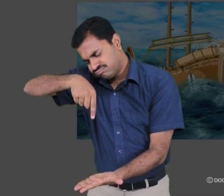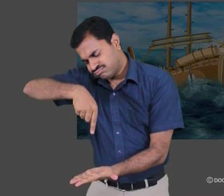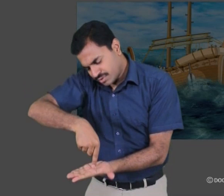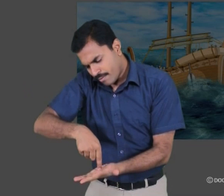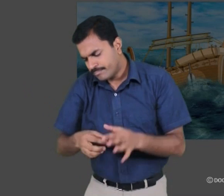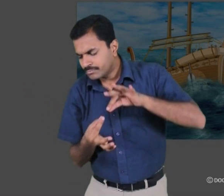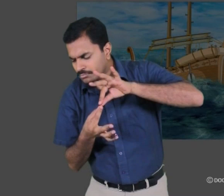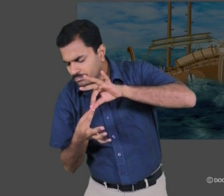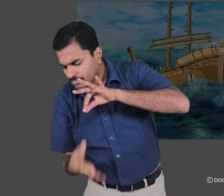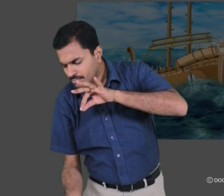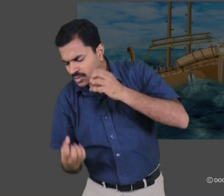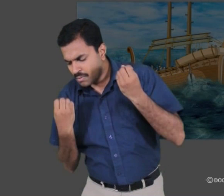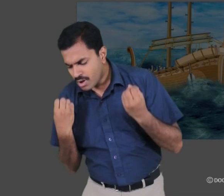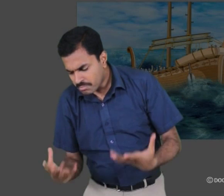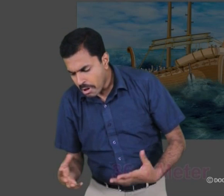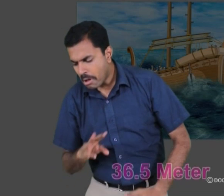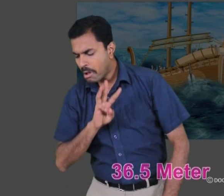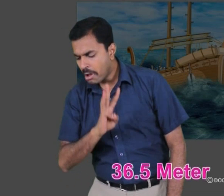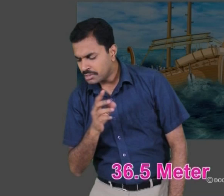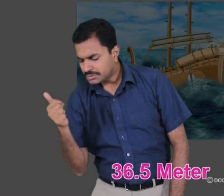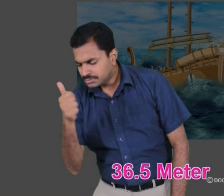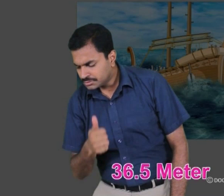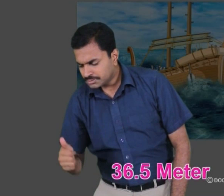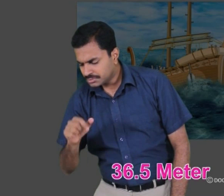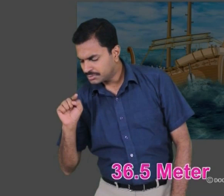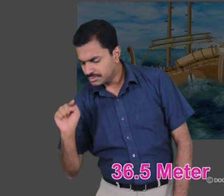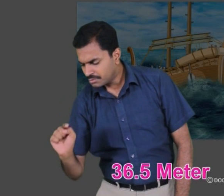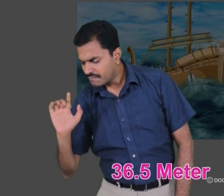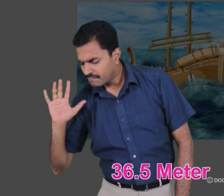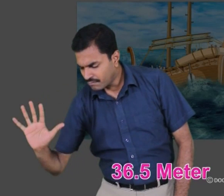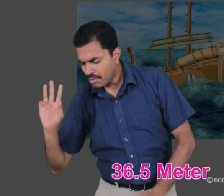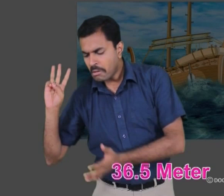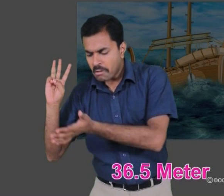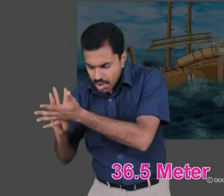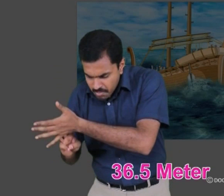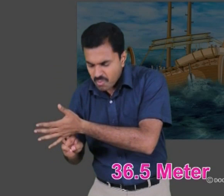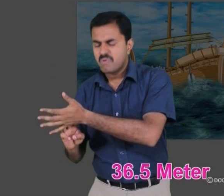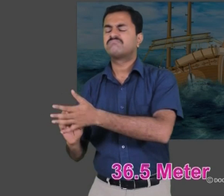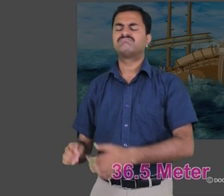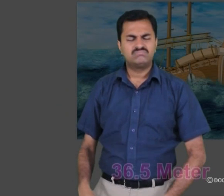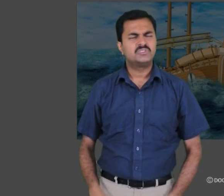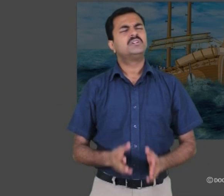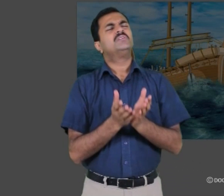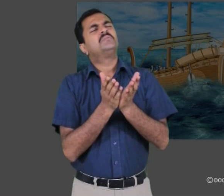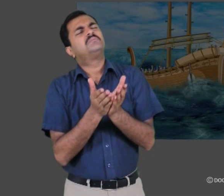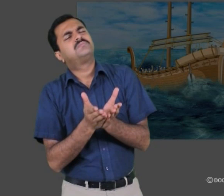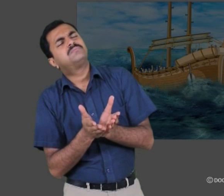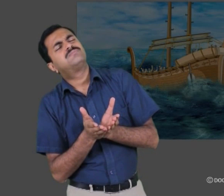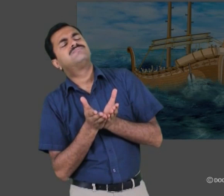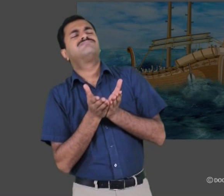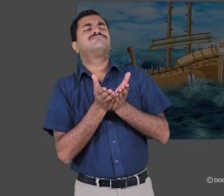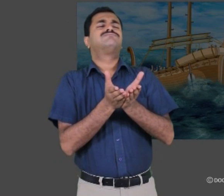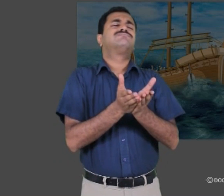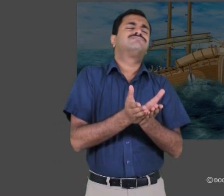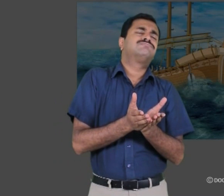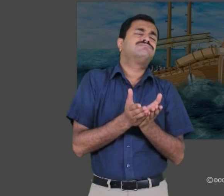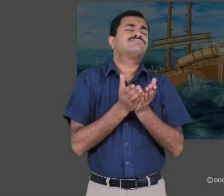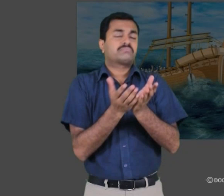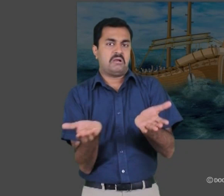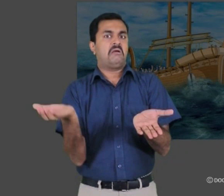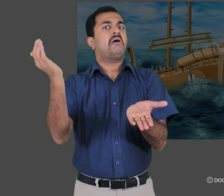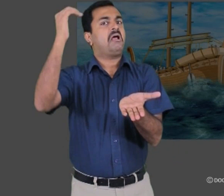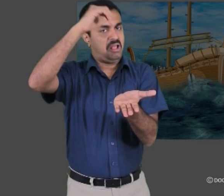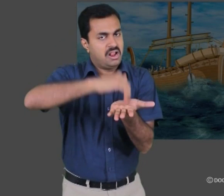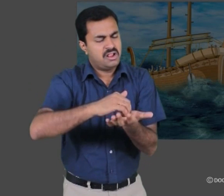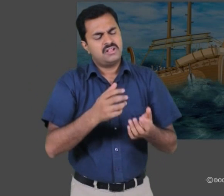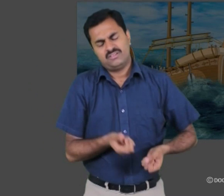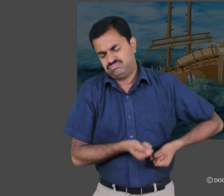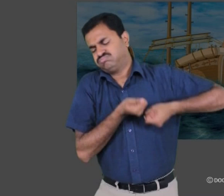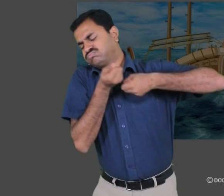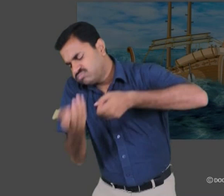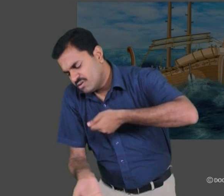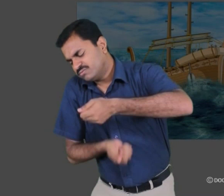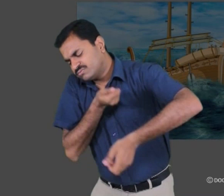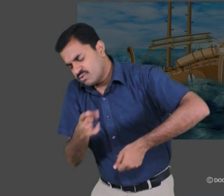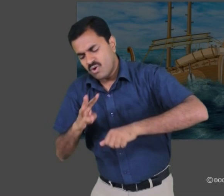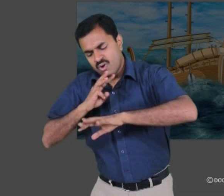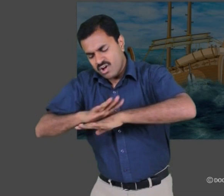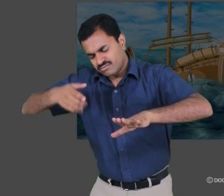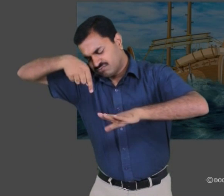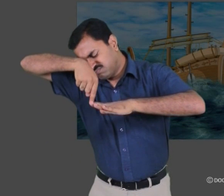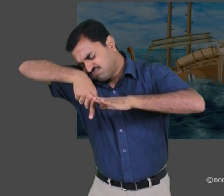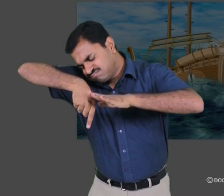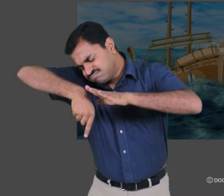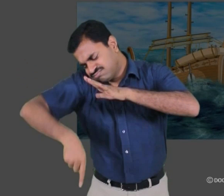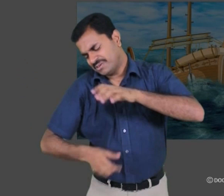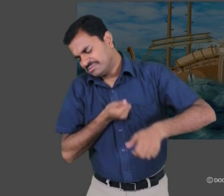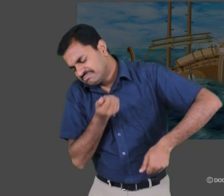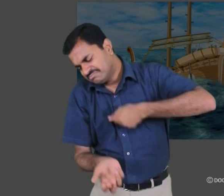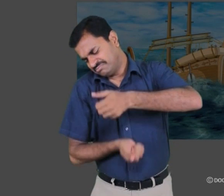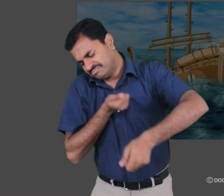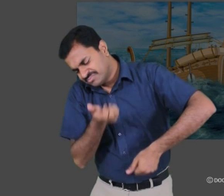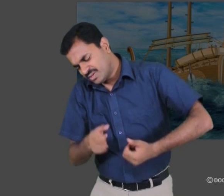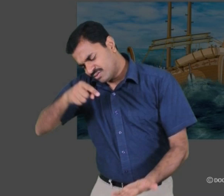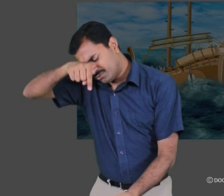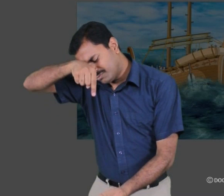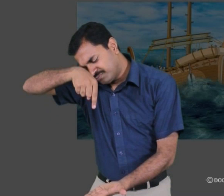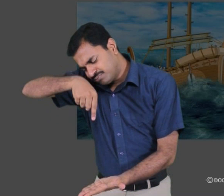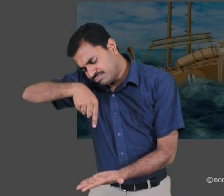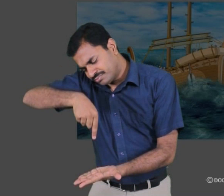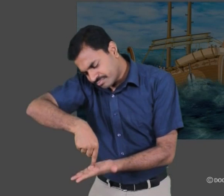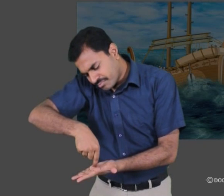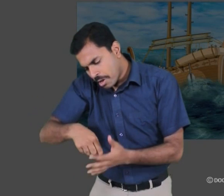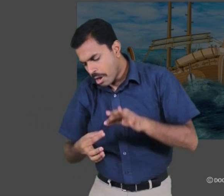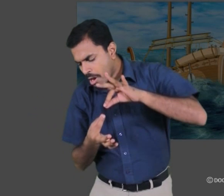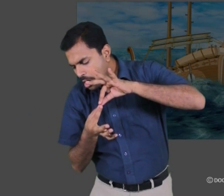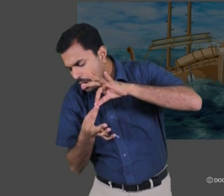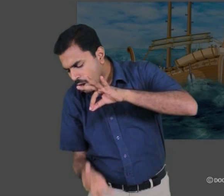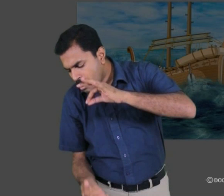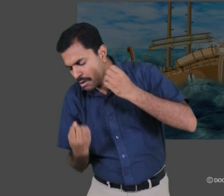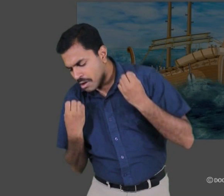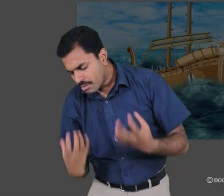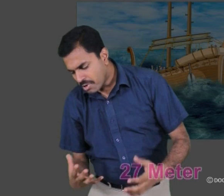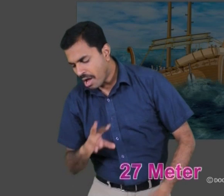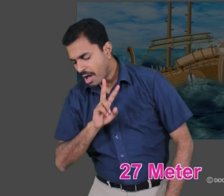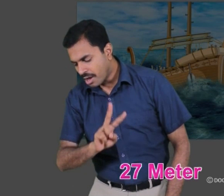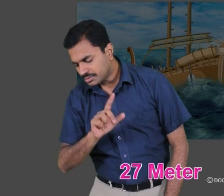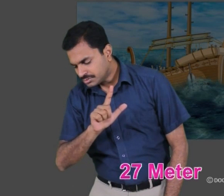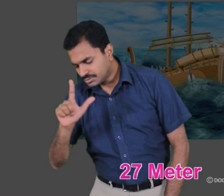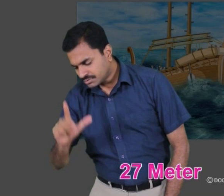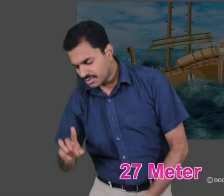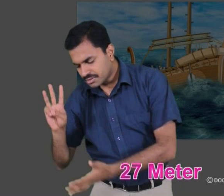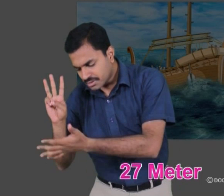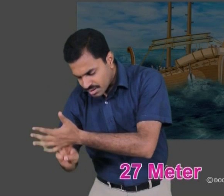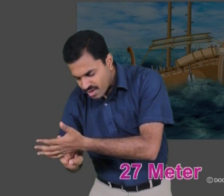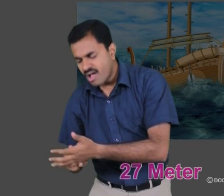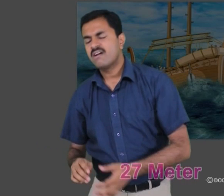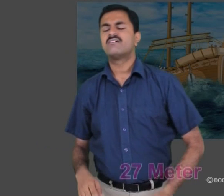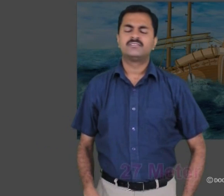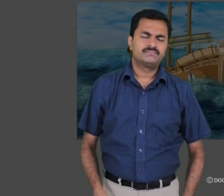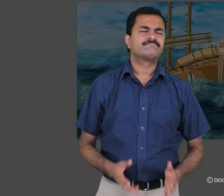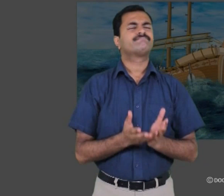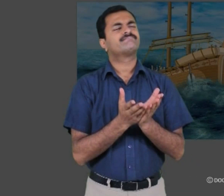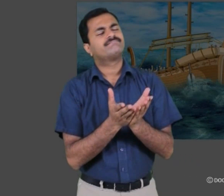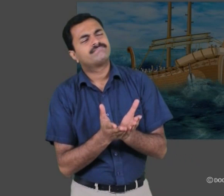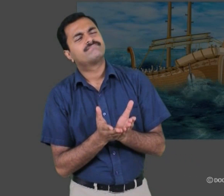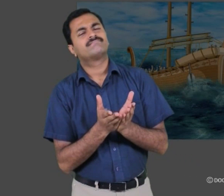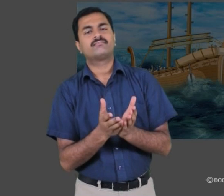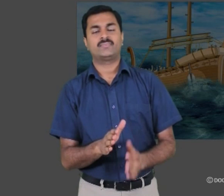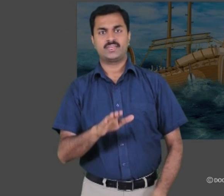They took soundings and found that the water was twenty fathoms deep. Going a little farther, they took another set of soundings that read fifteen fathoms.